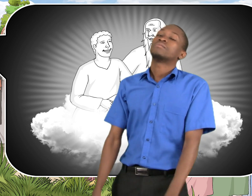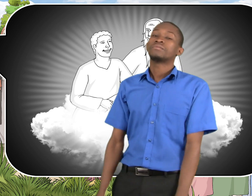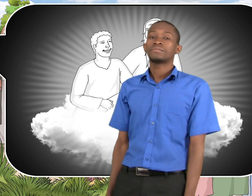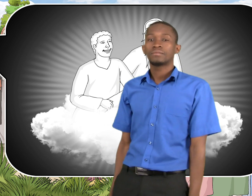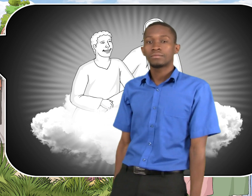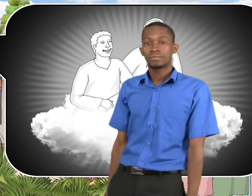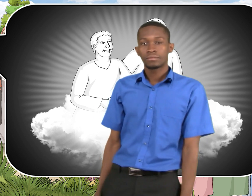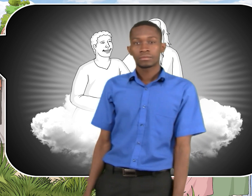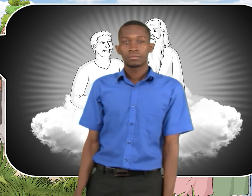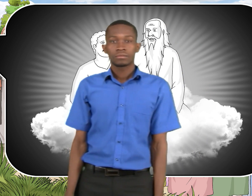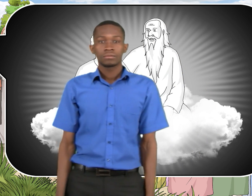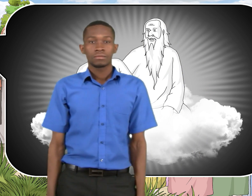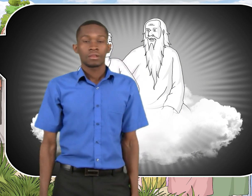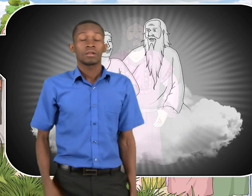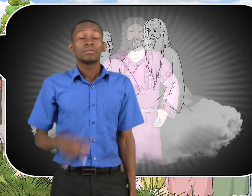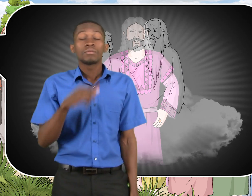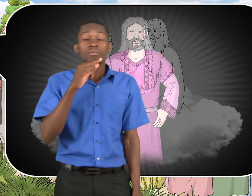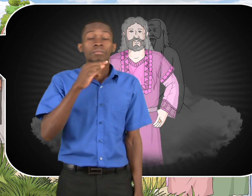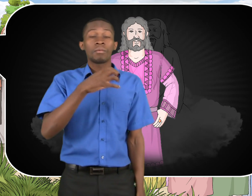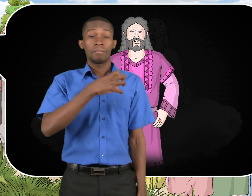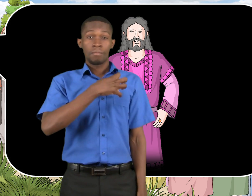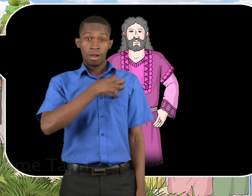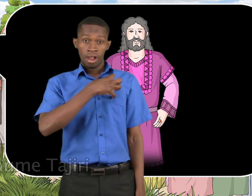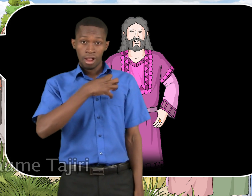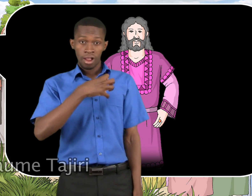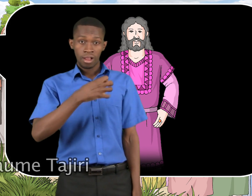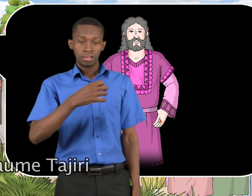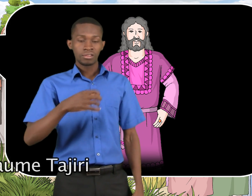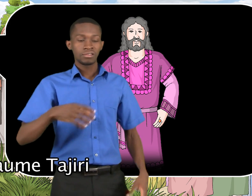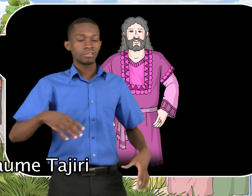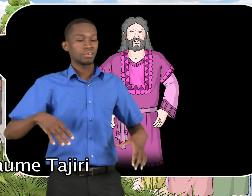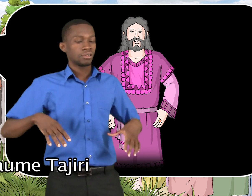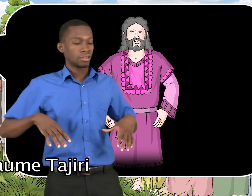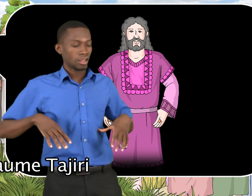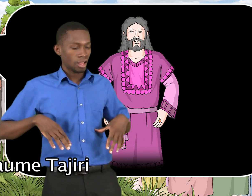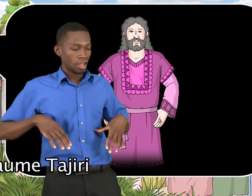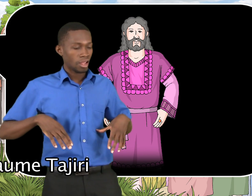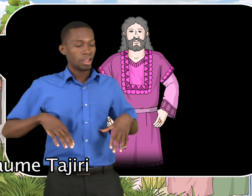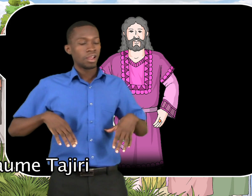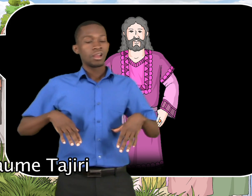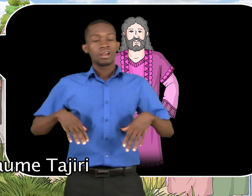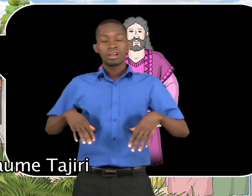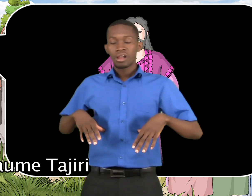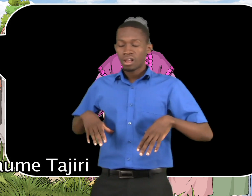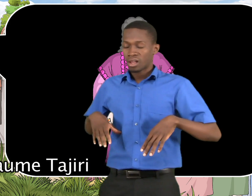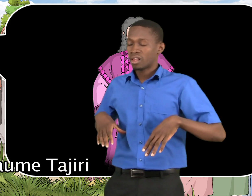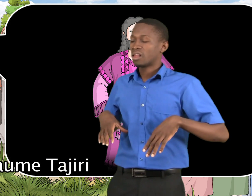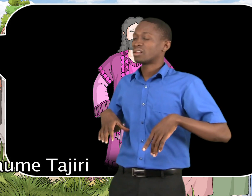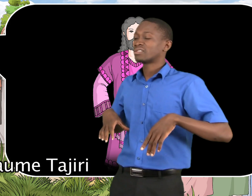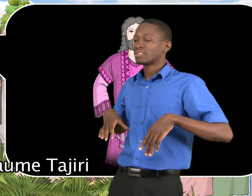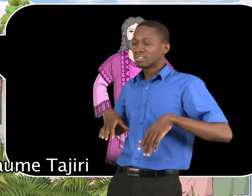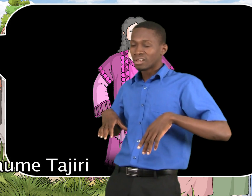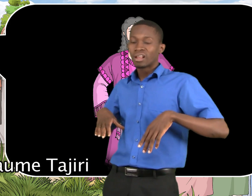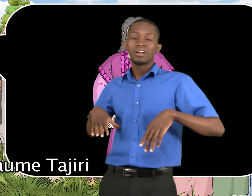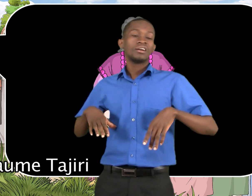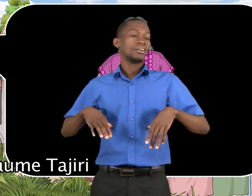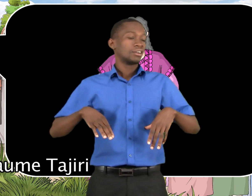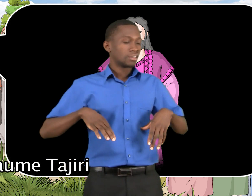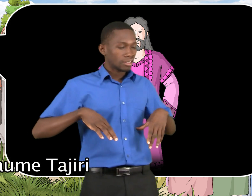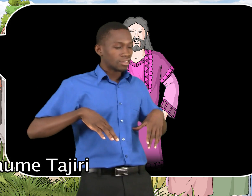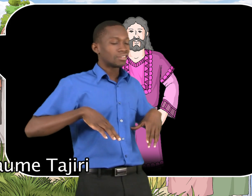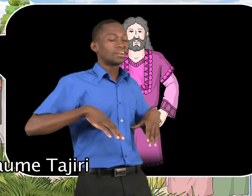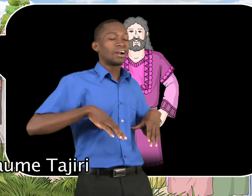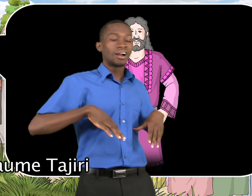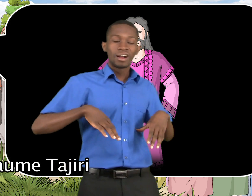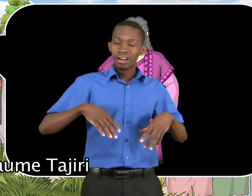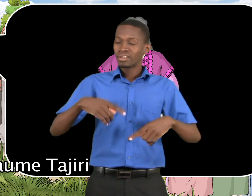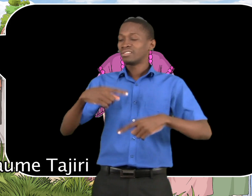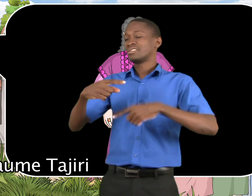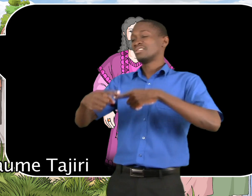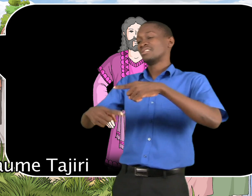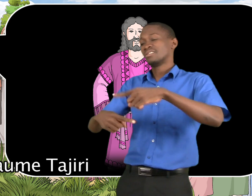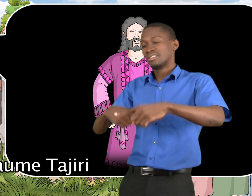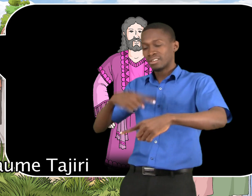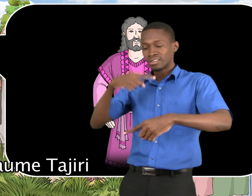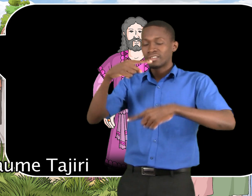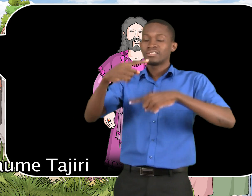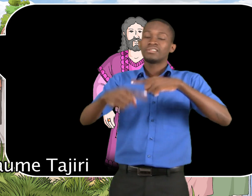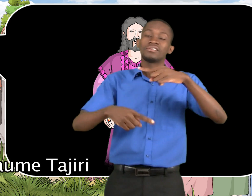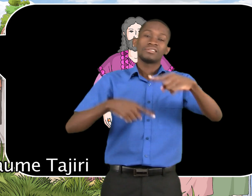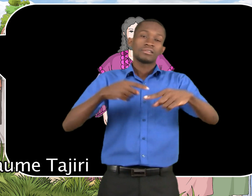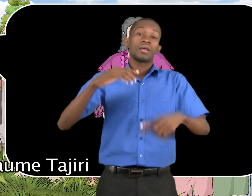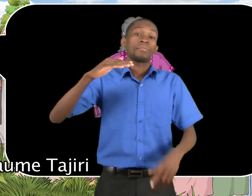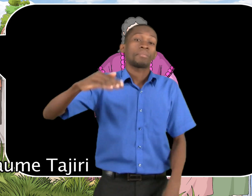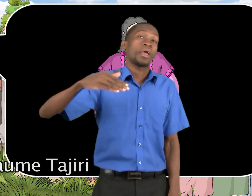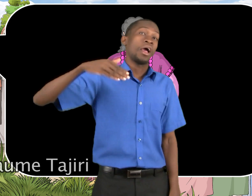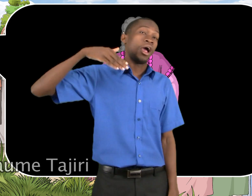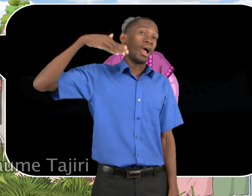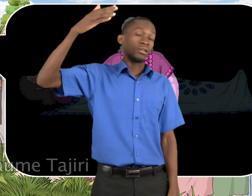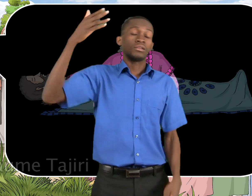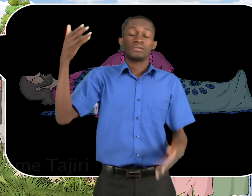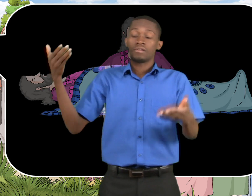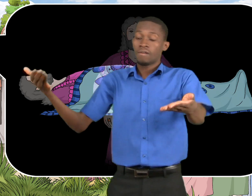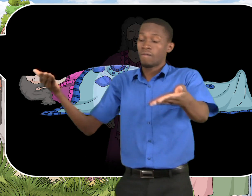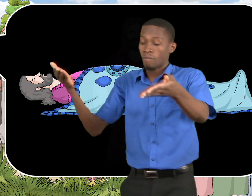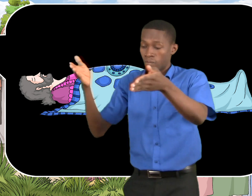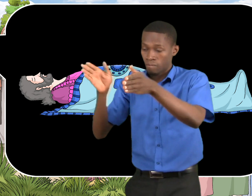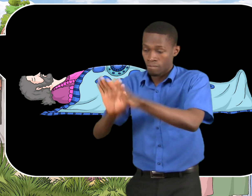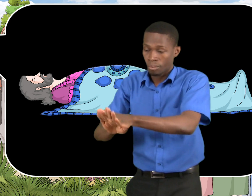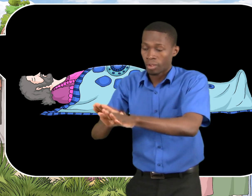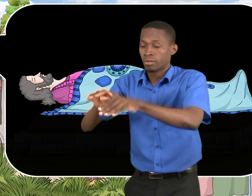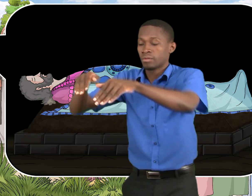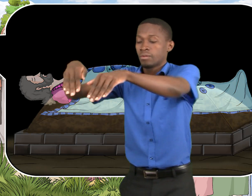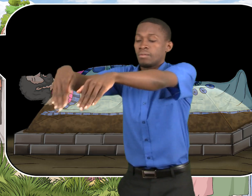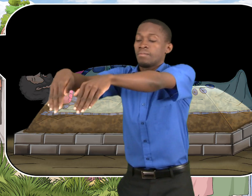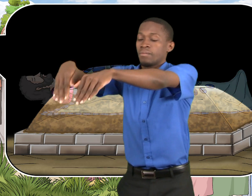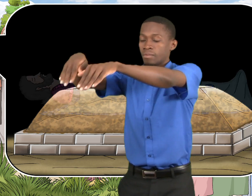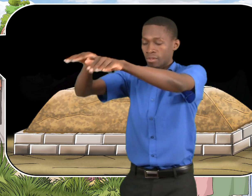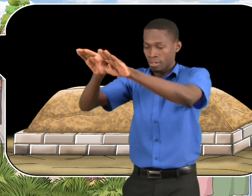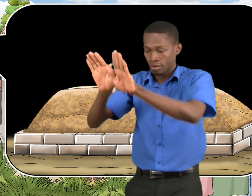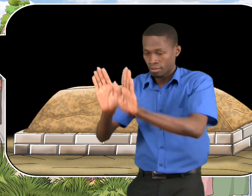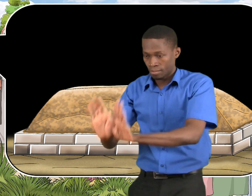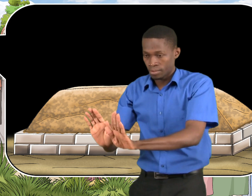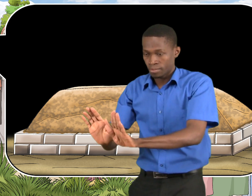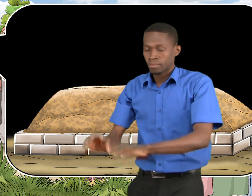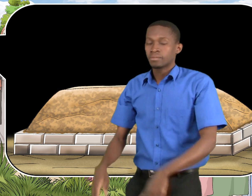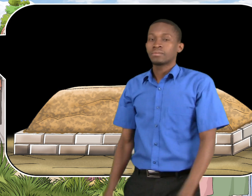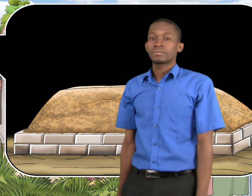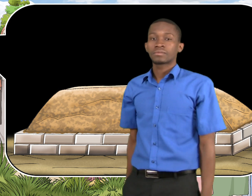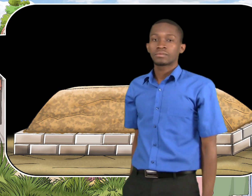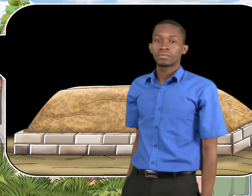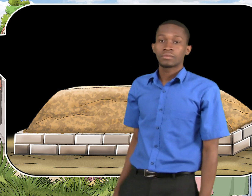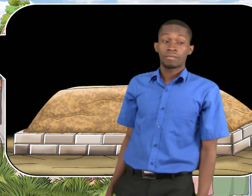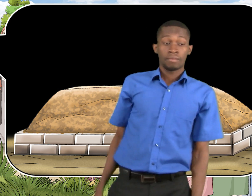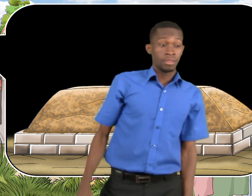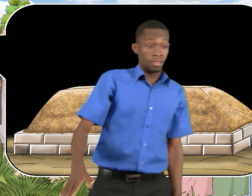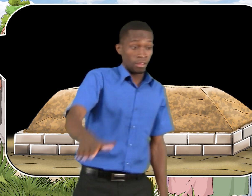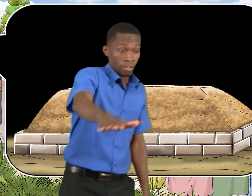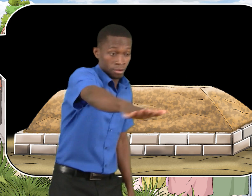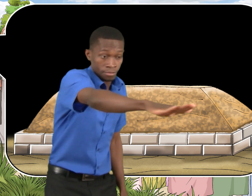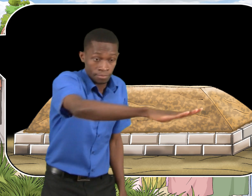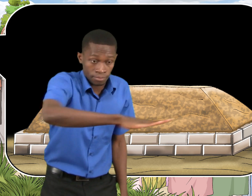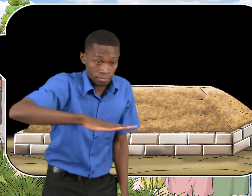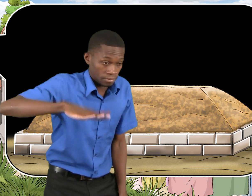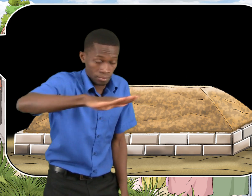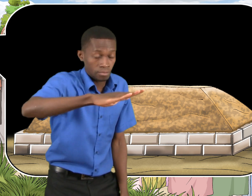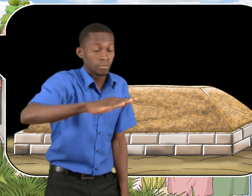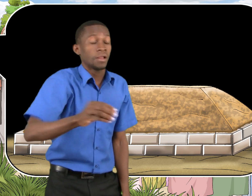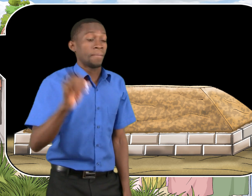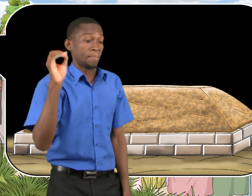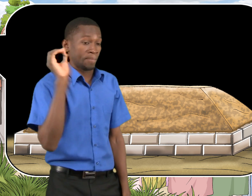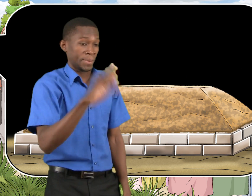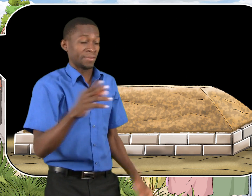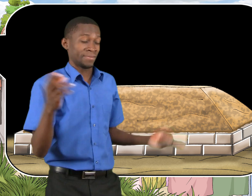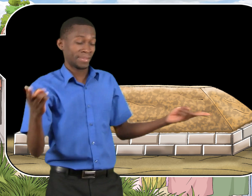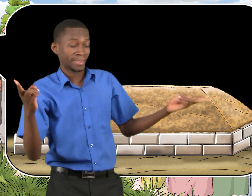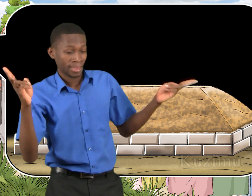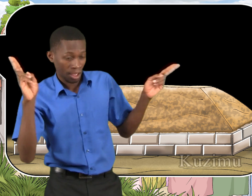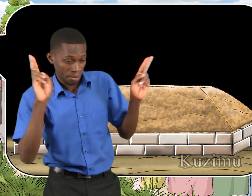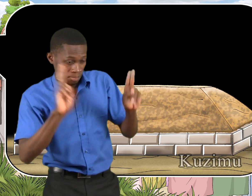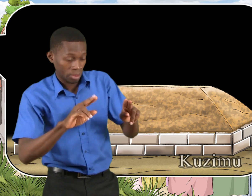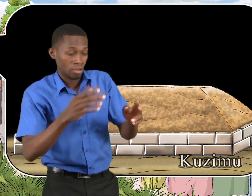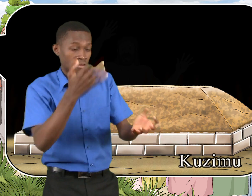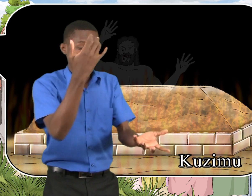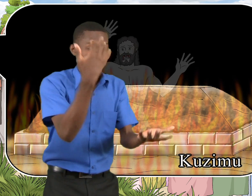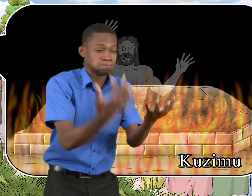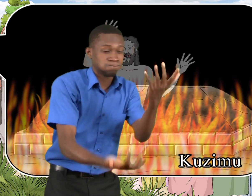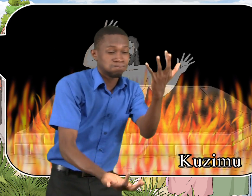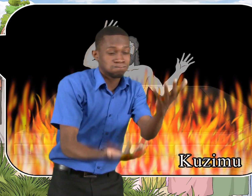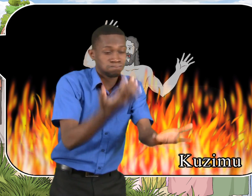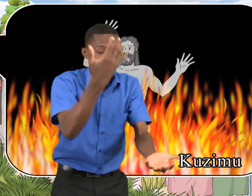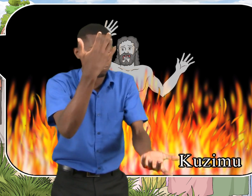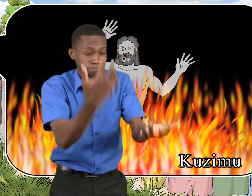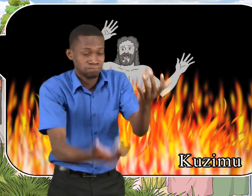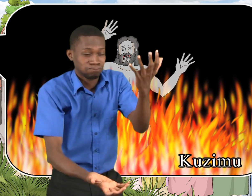And the rich man also died and was buried.